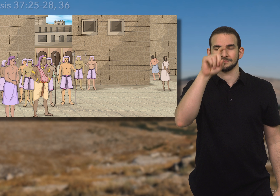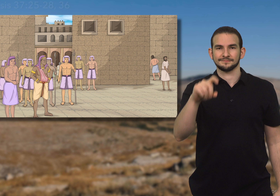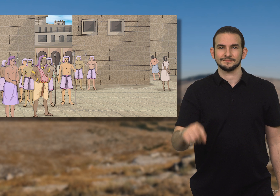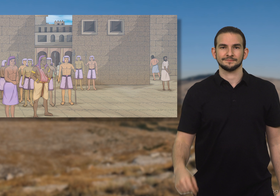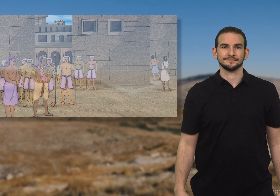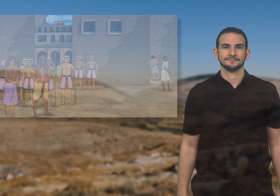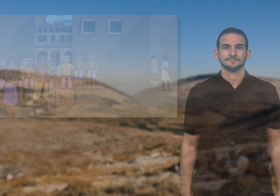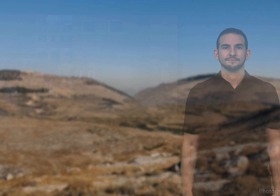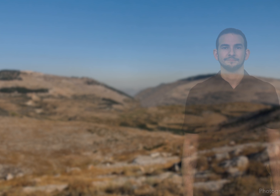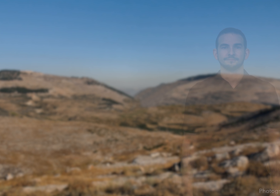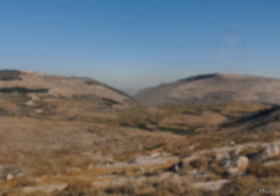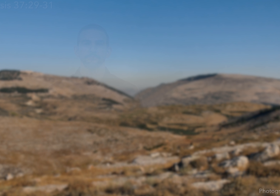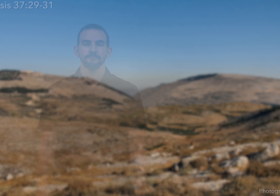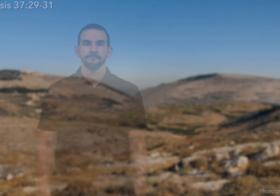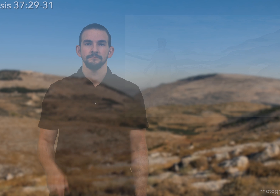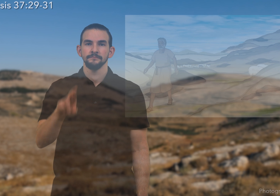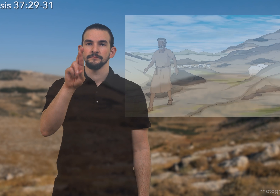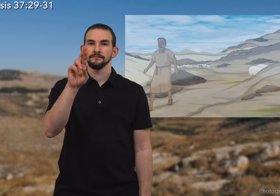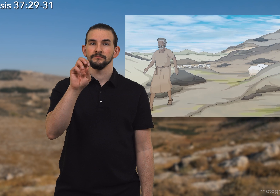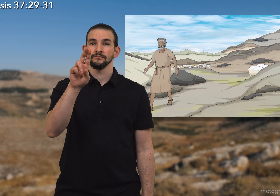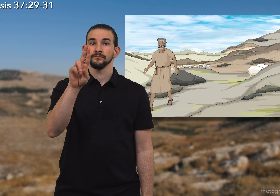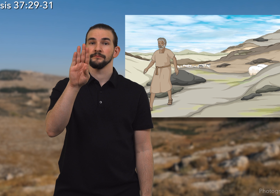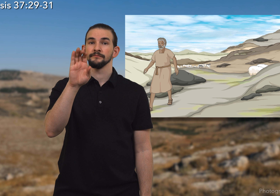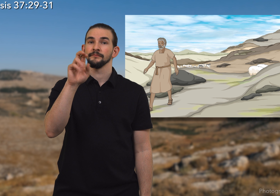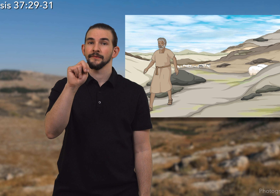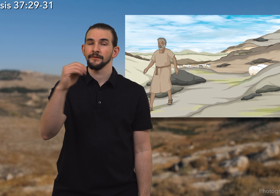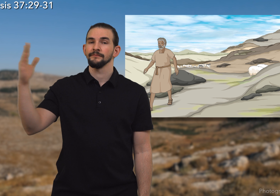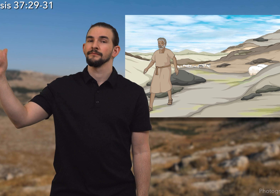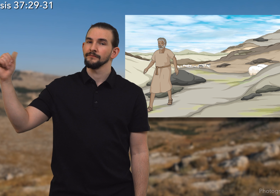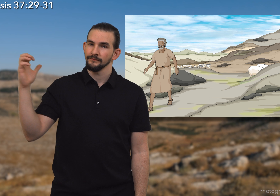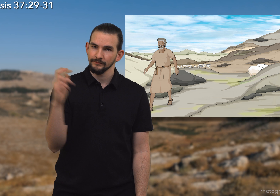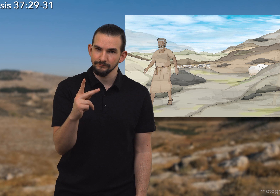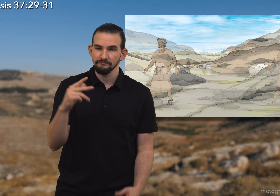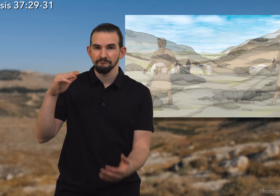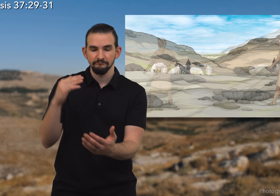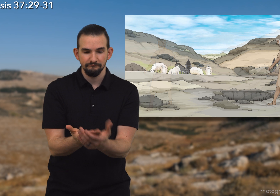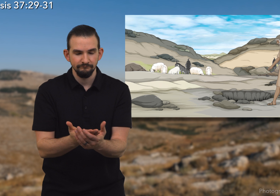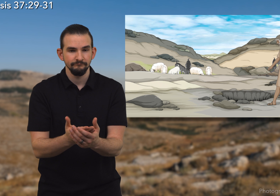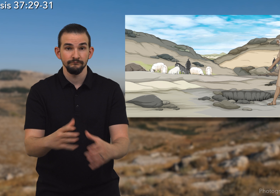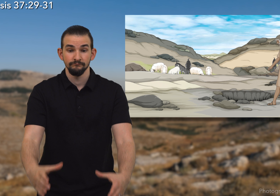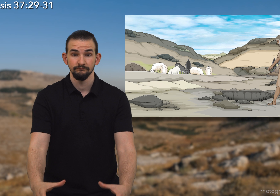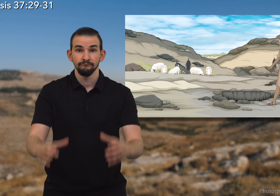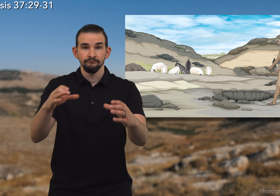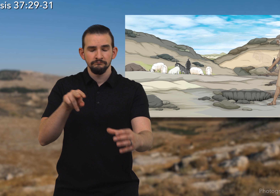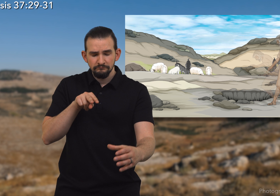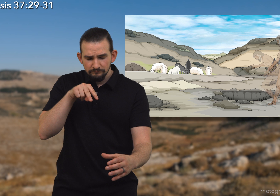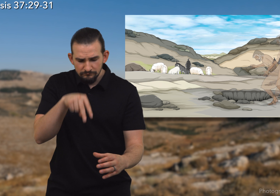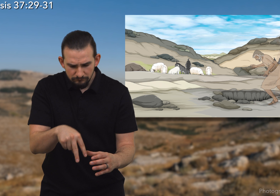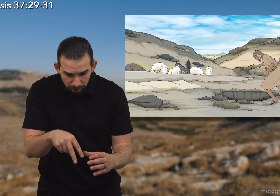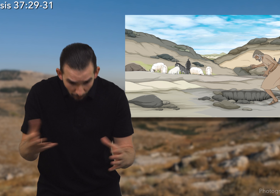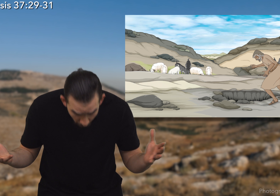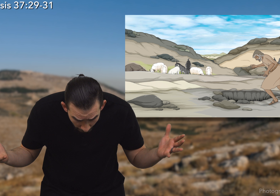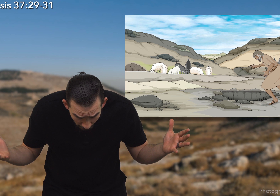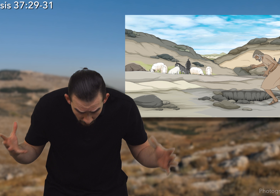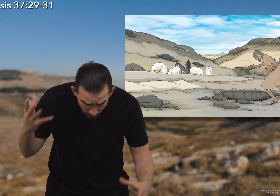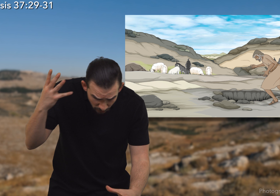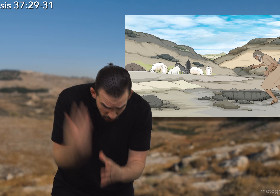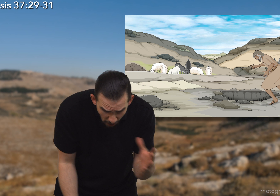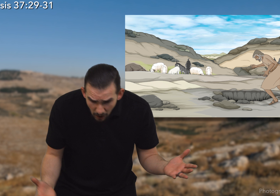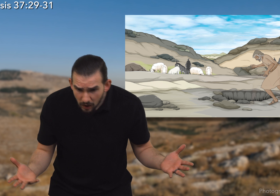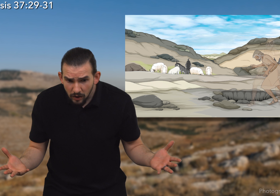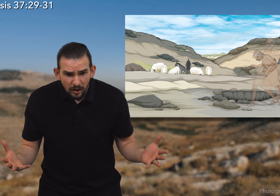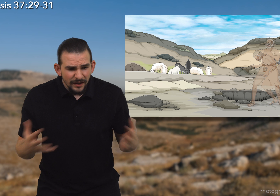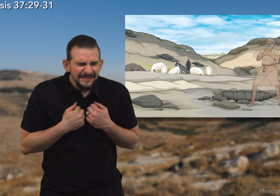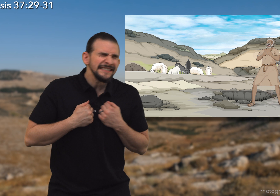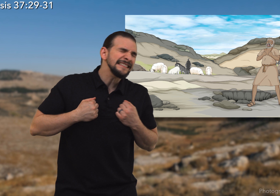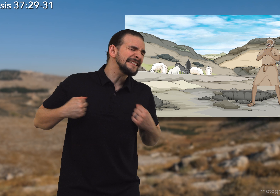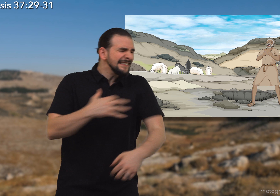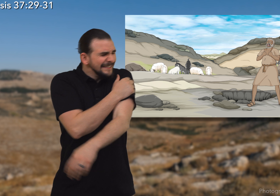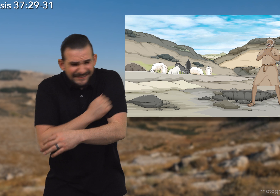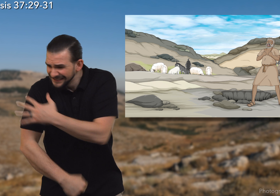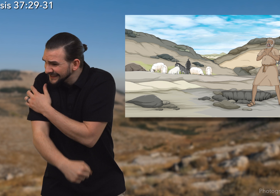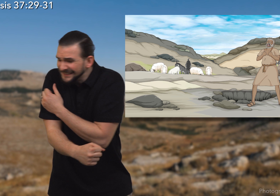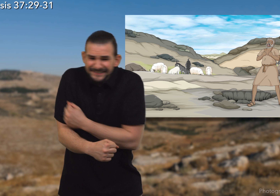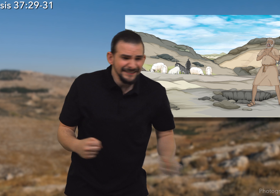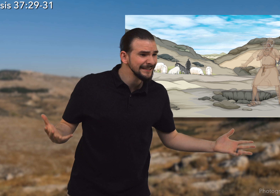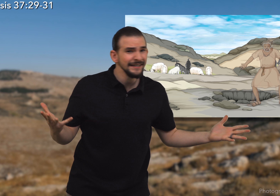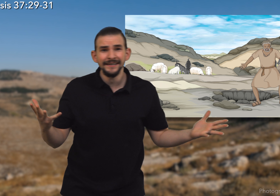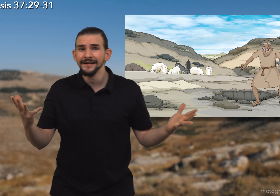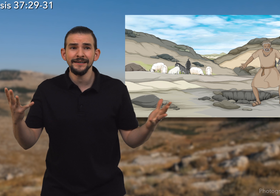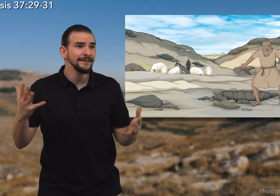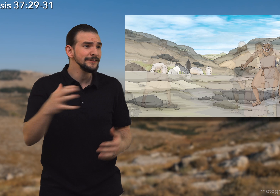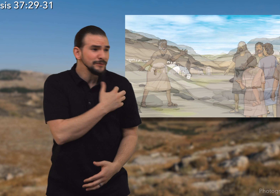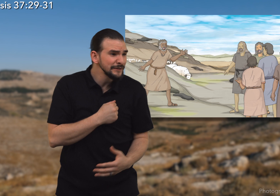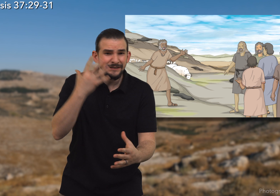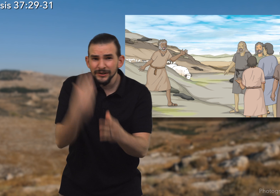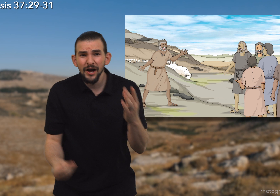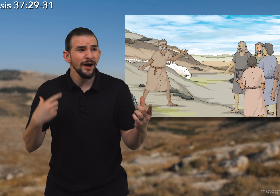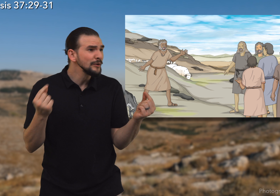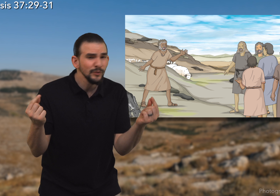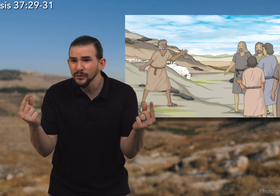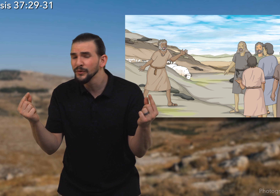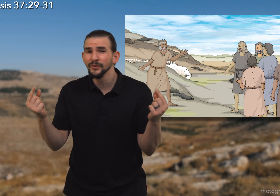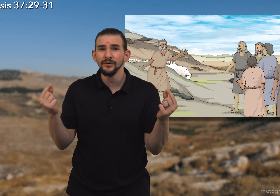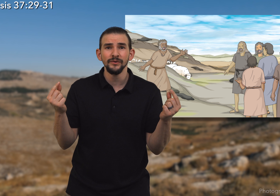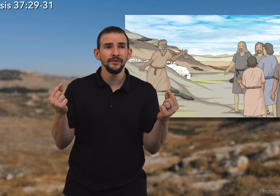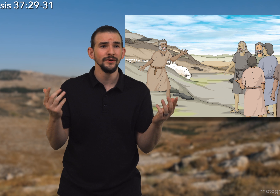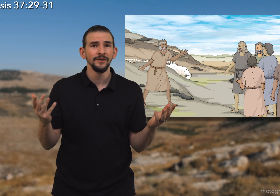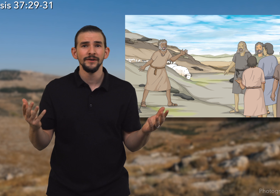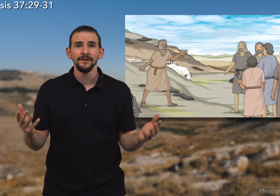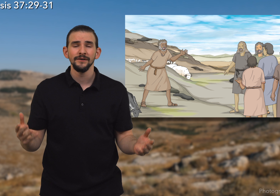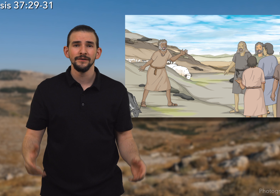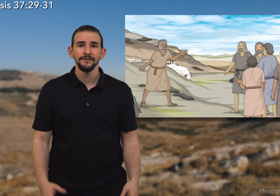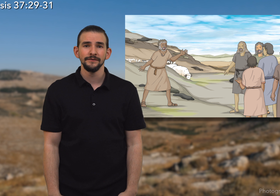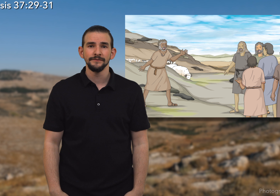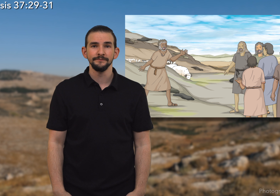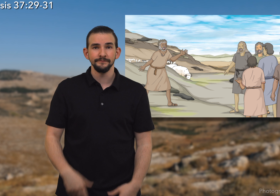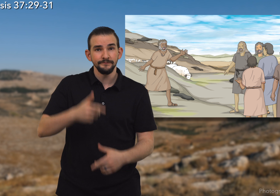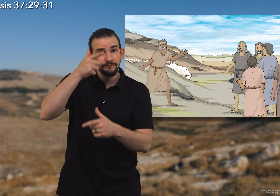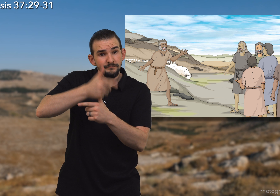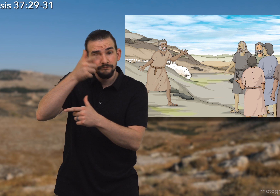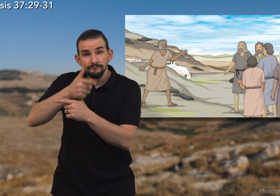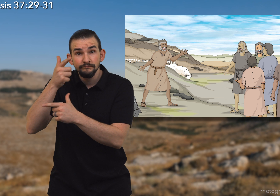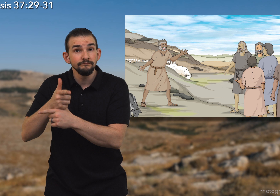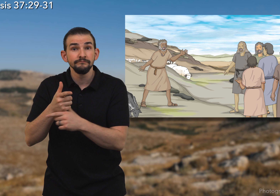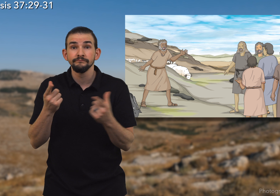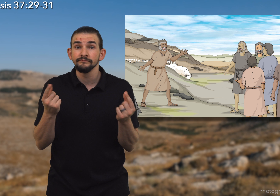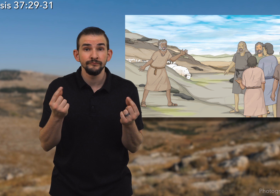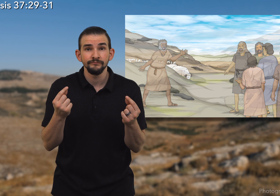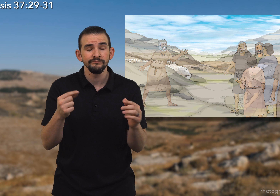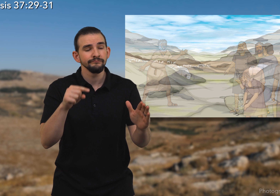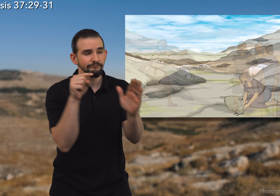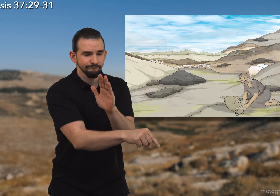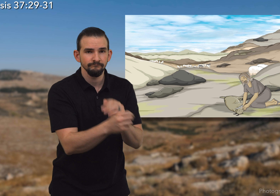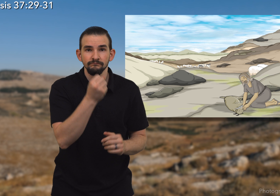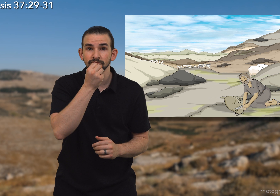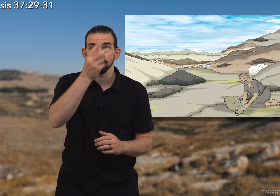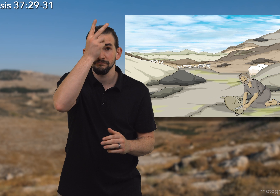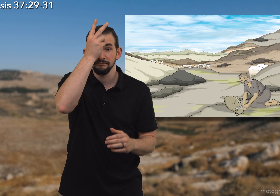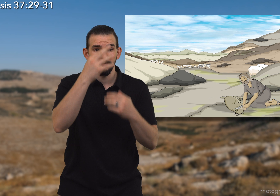When Reuben returned to the pit and saw that Joseph was not there, he tore his clothes, returned to his brothers, and said, “The boy is gone! What am I going to do?”